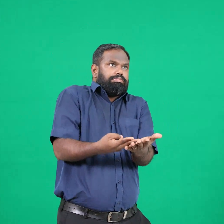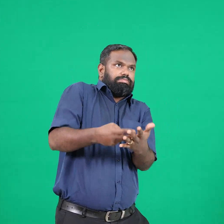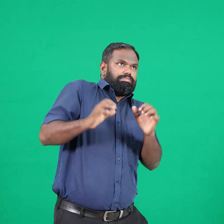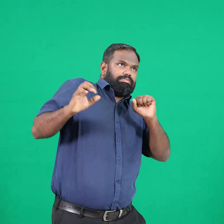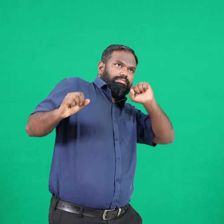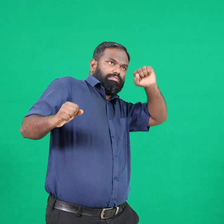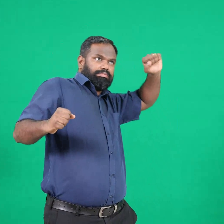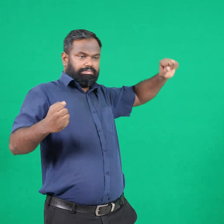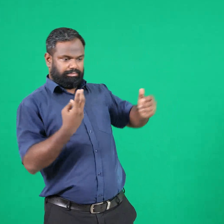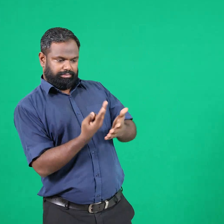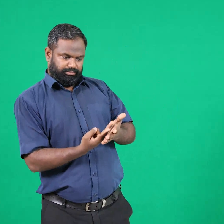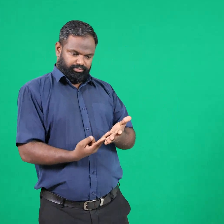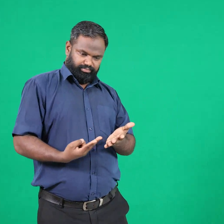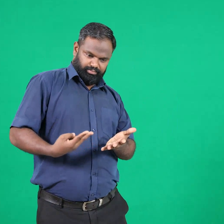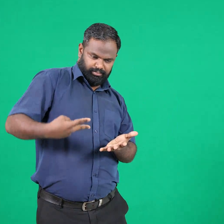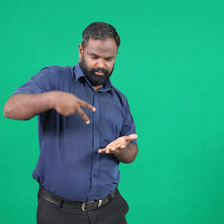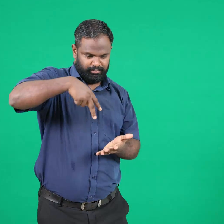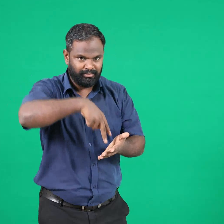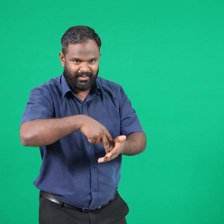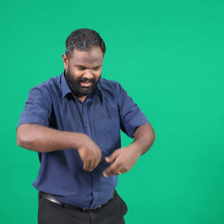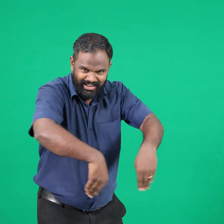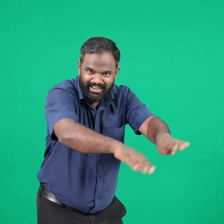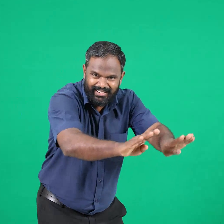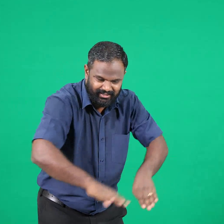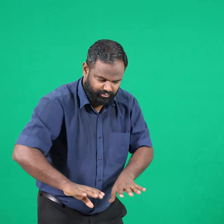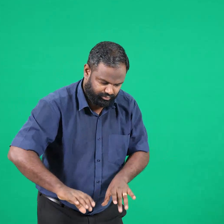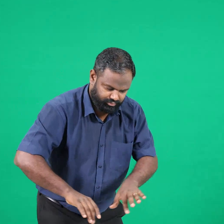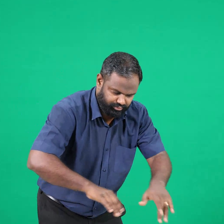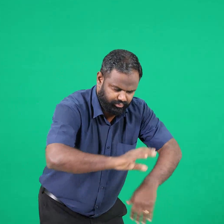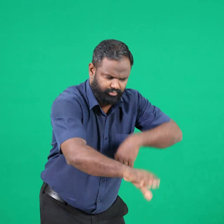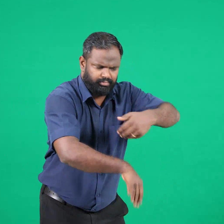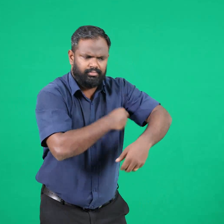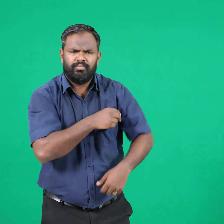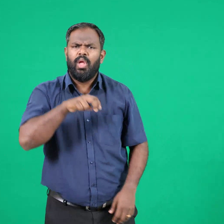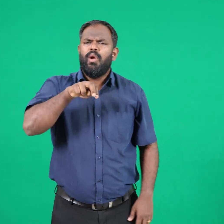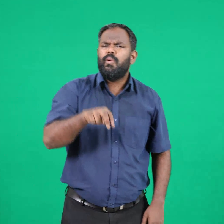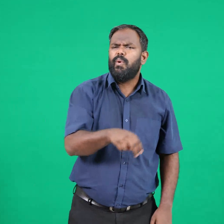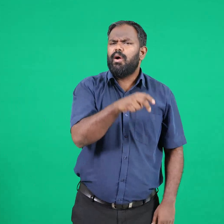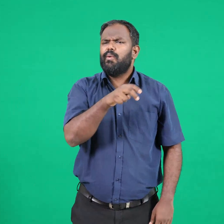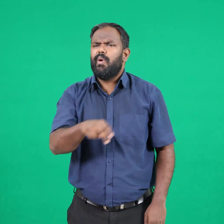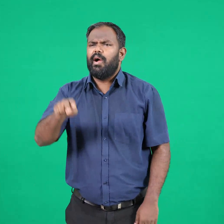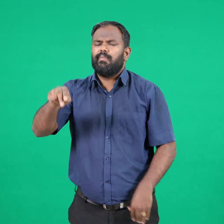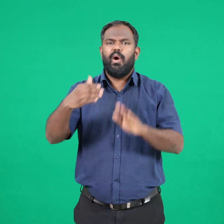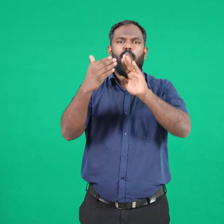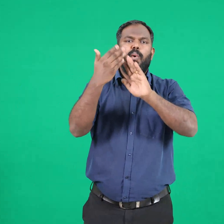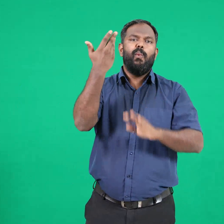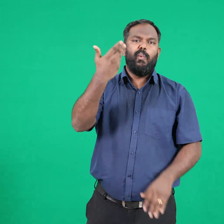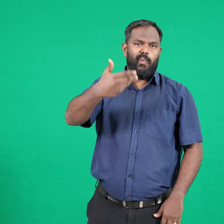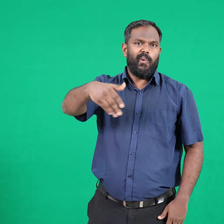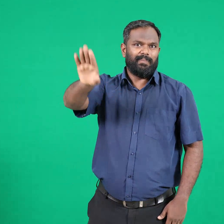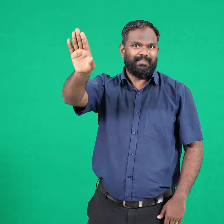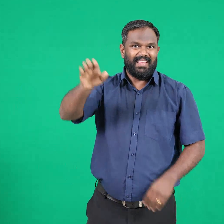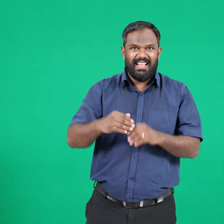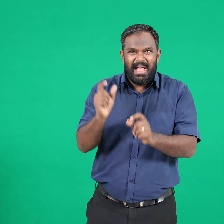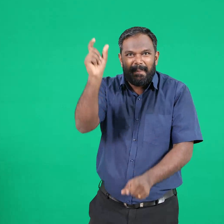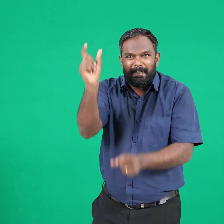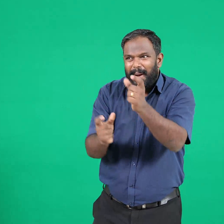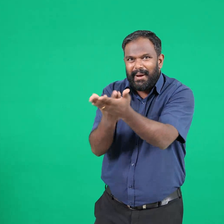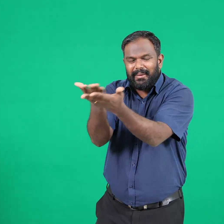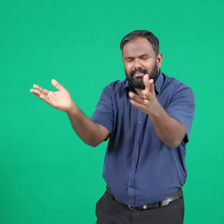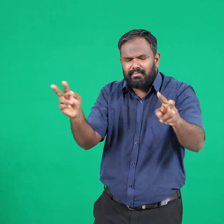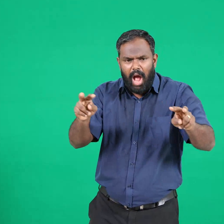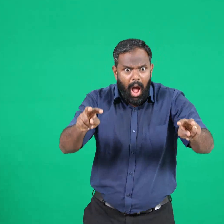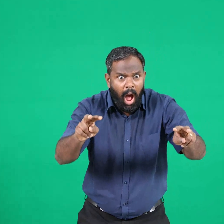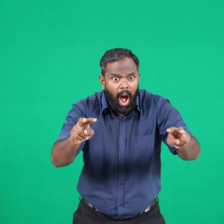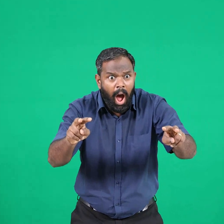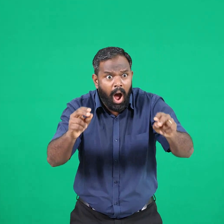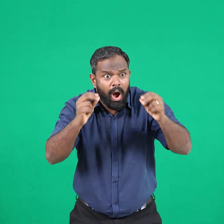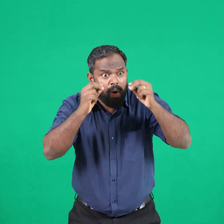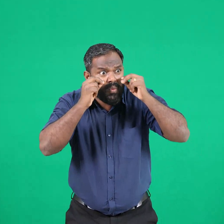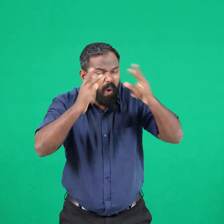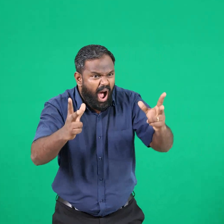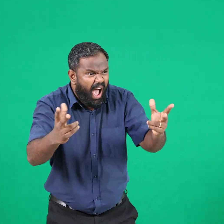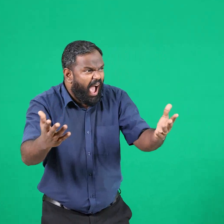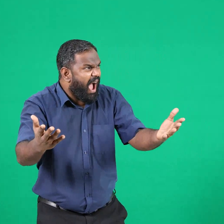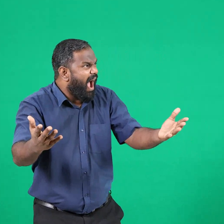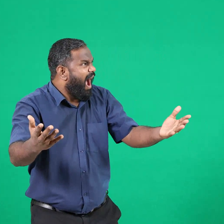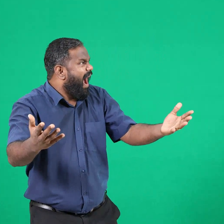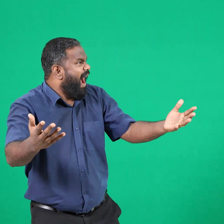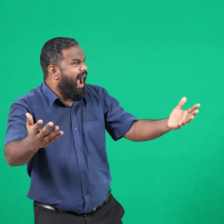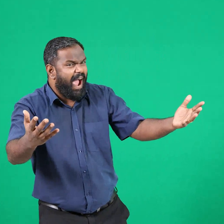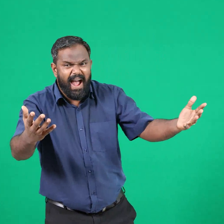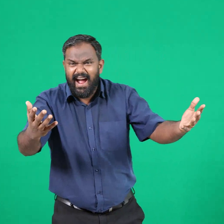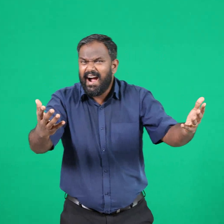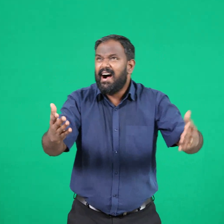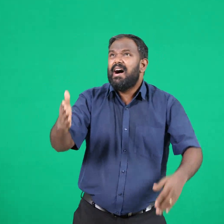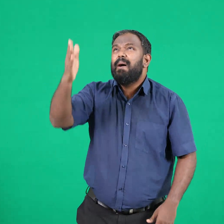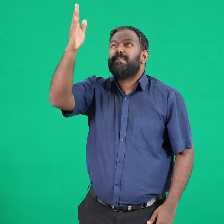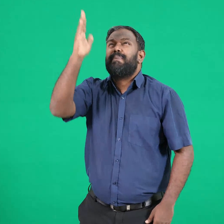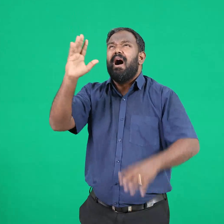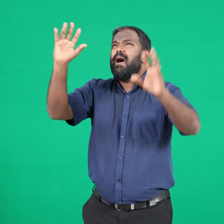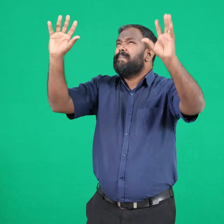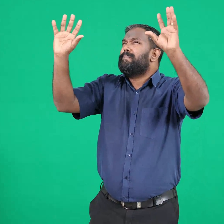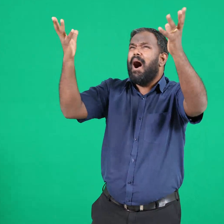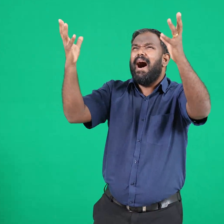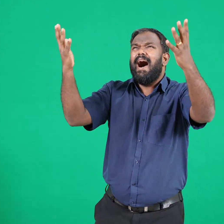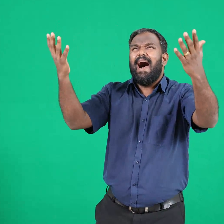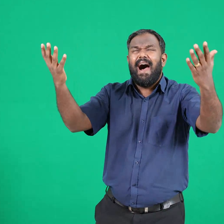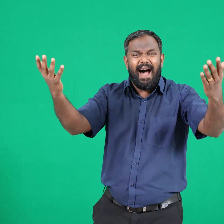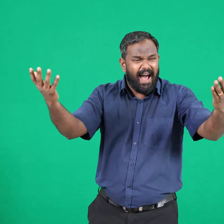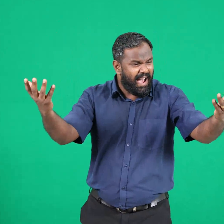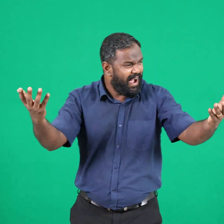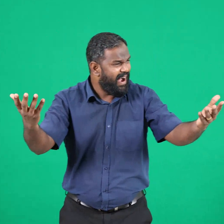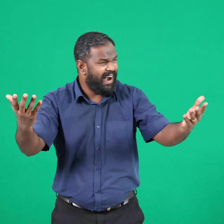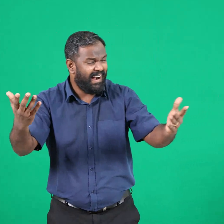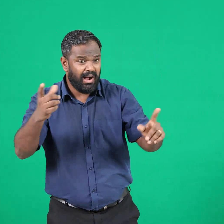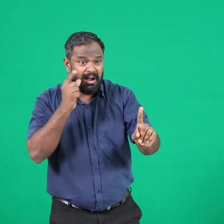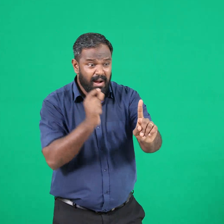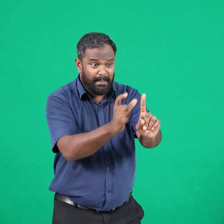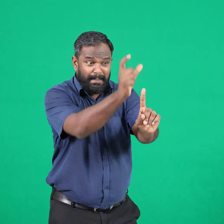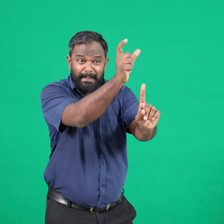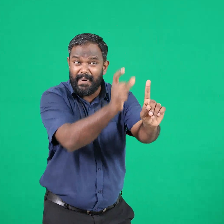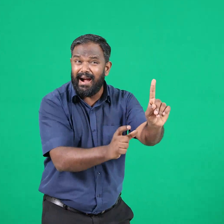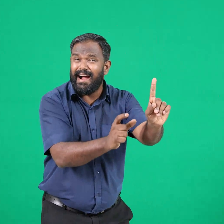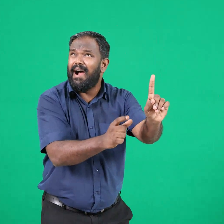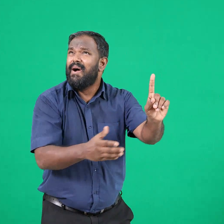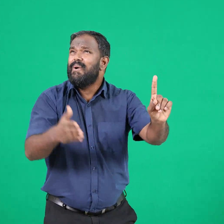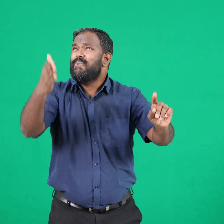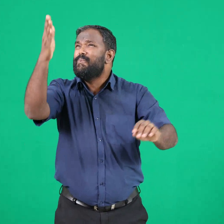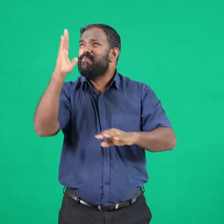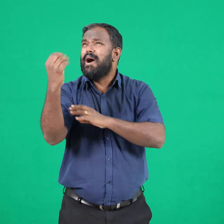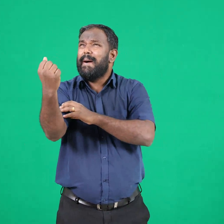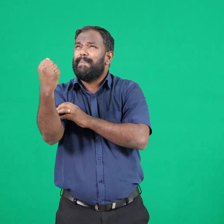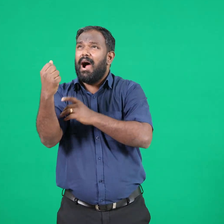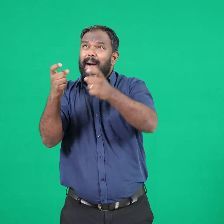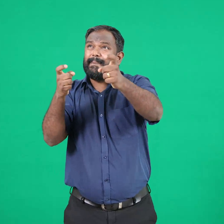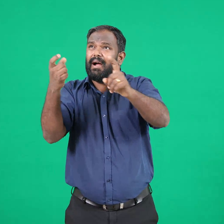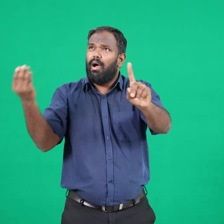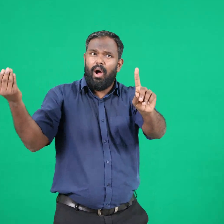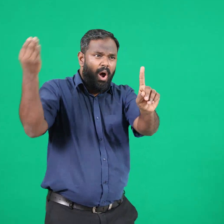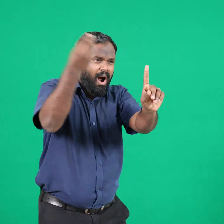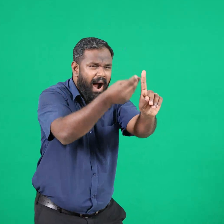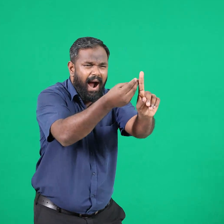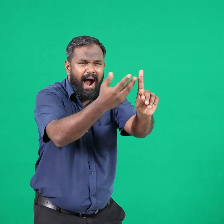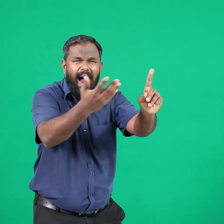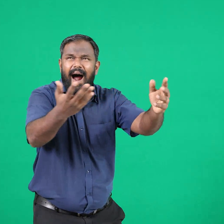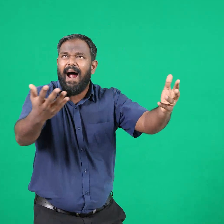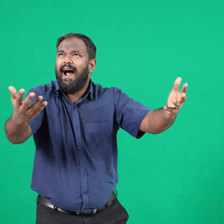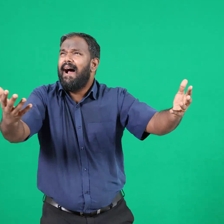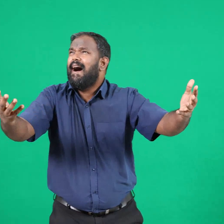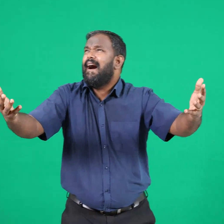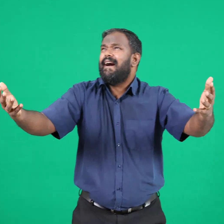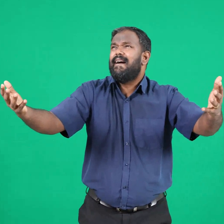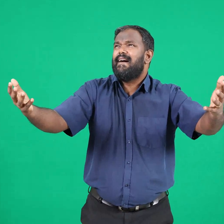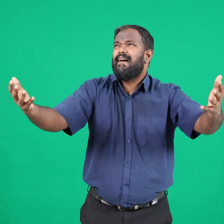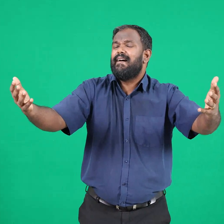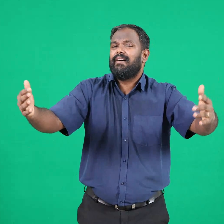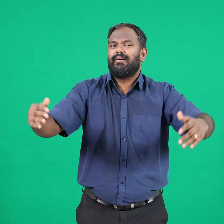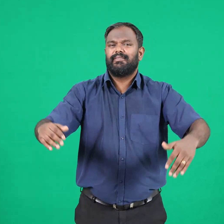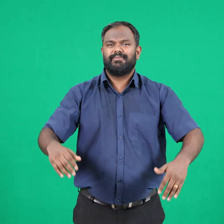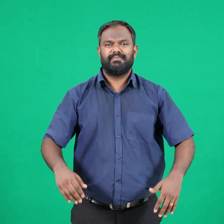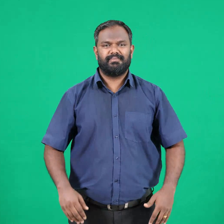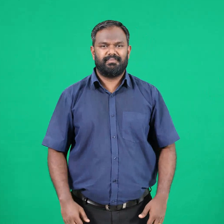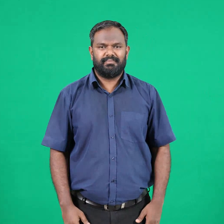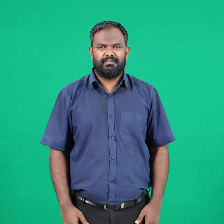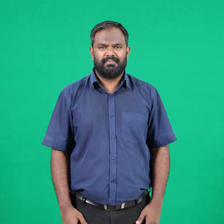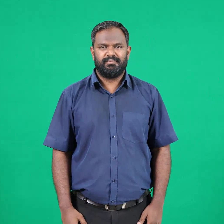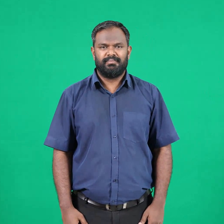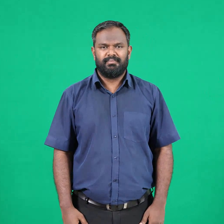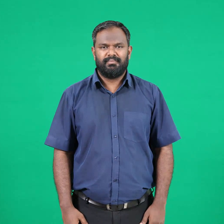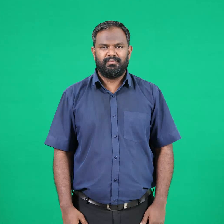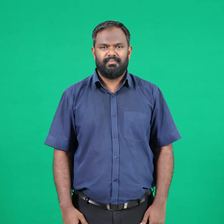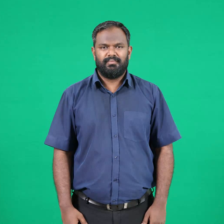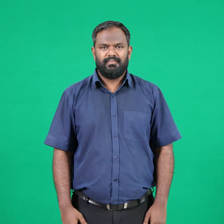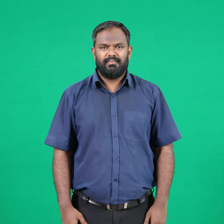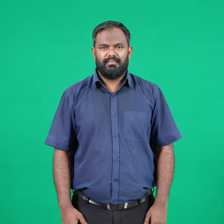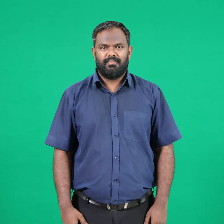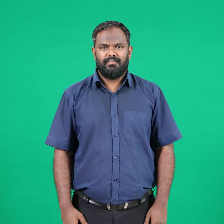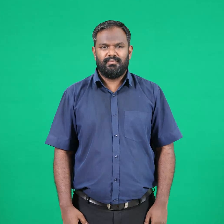When the crowds saw this, they were filled with awe and glorified God, who had given such authority to men.